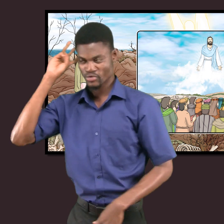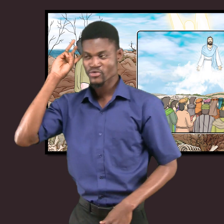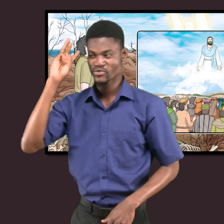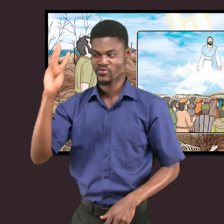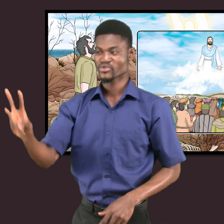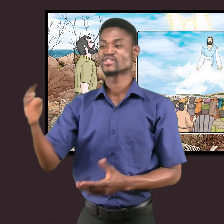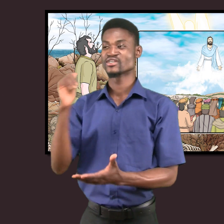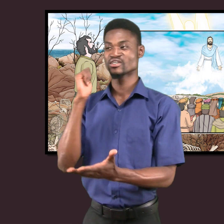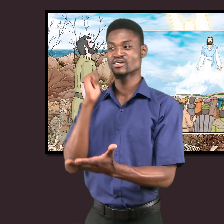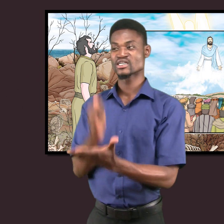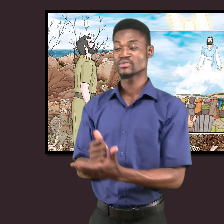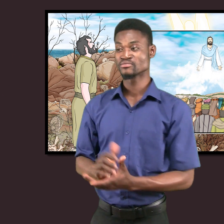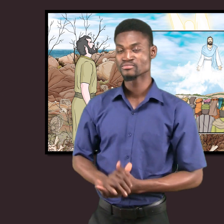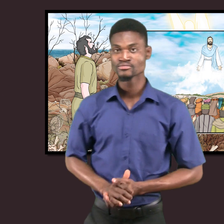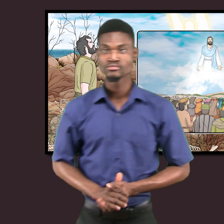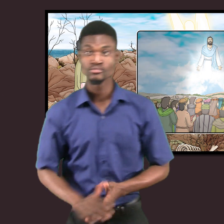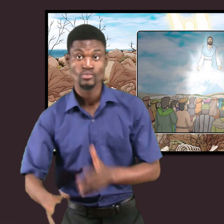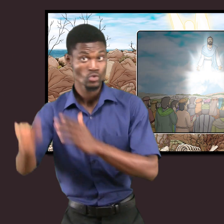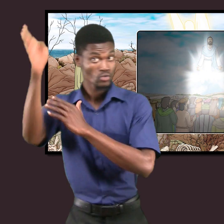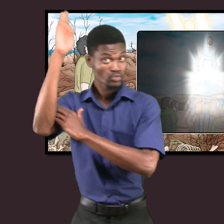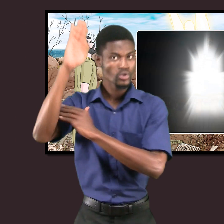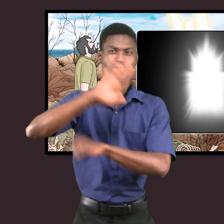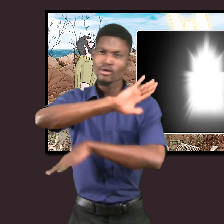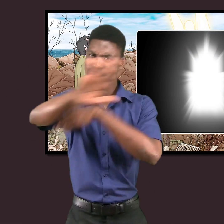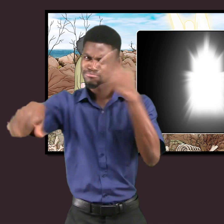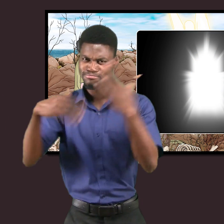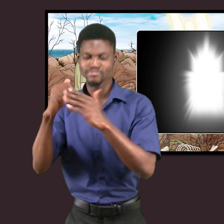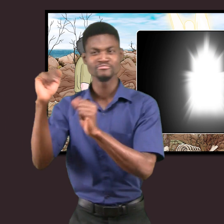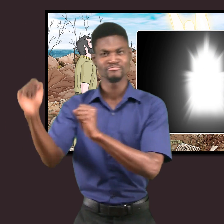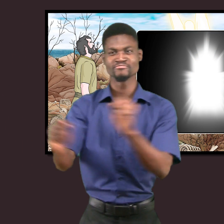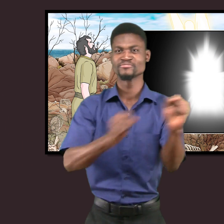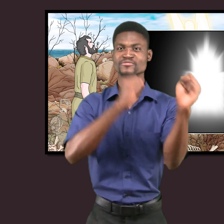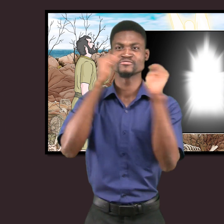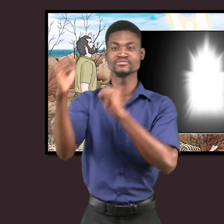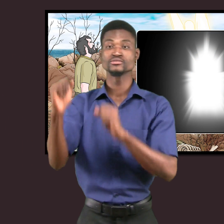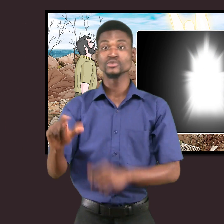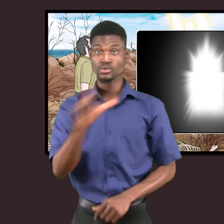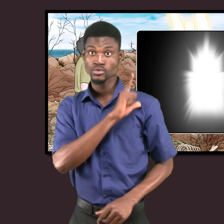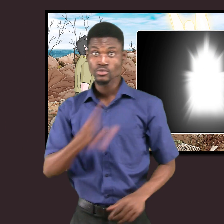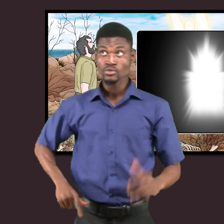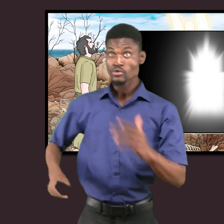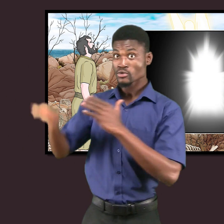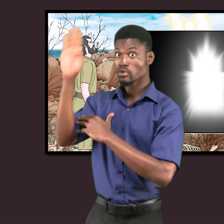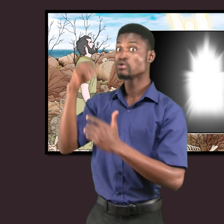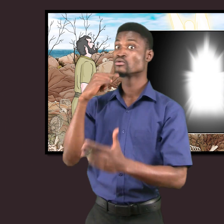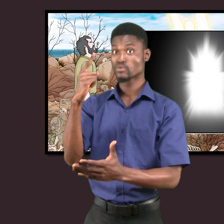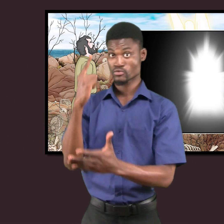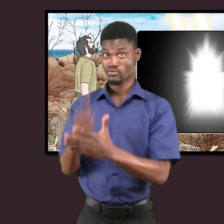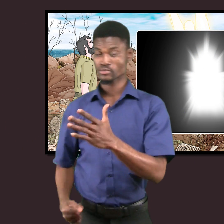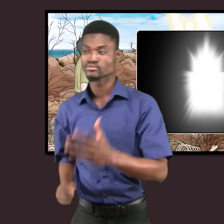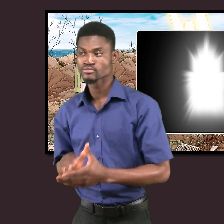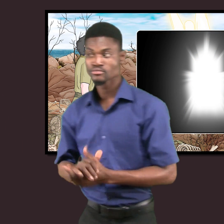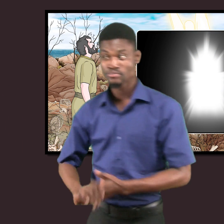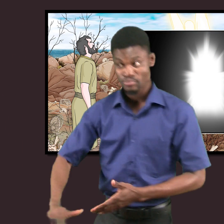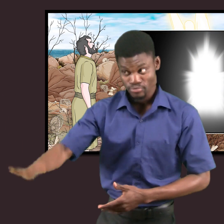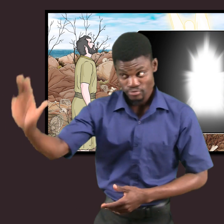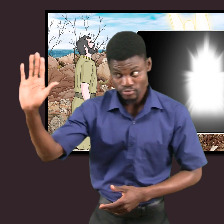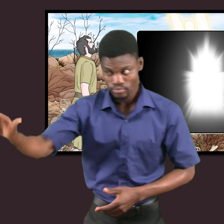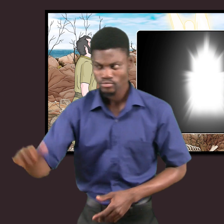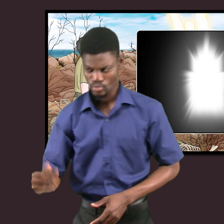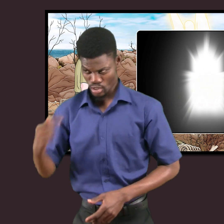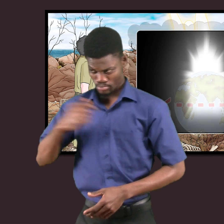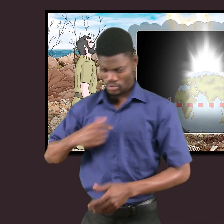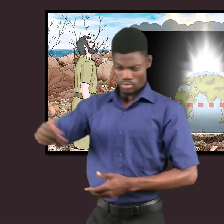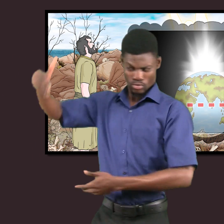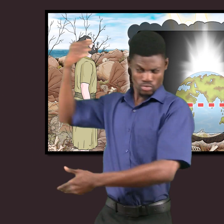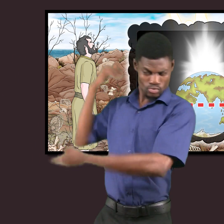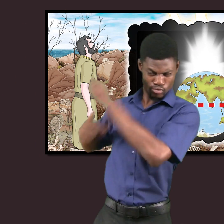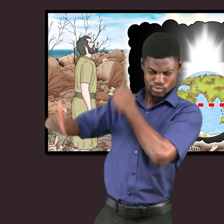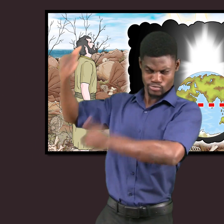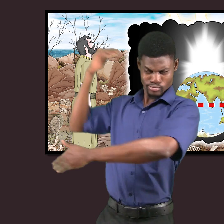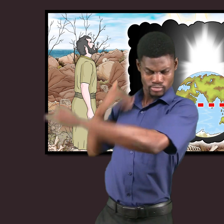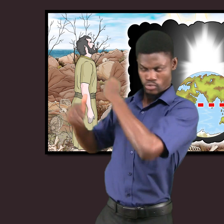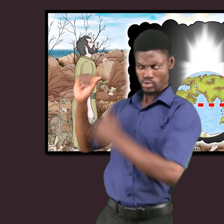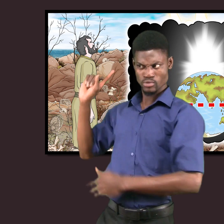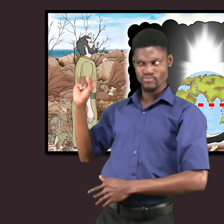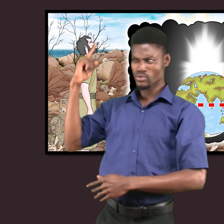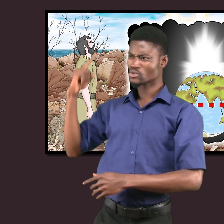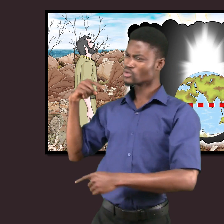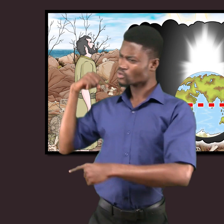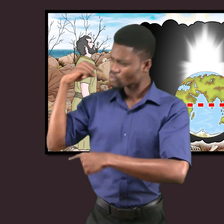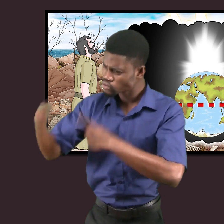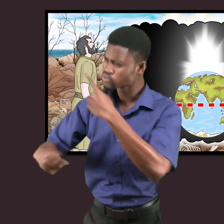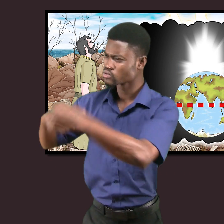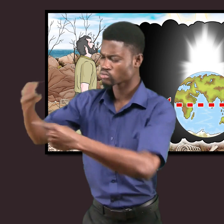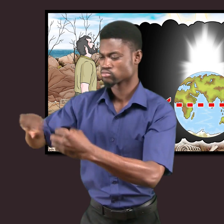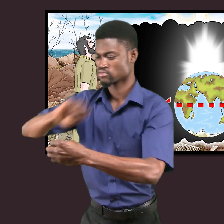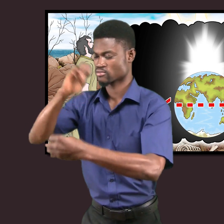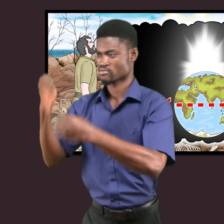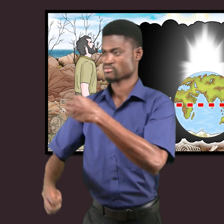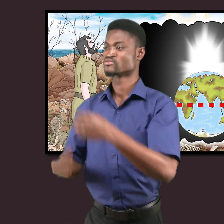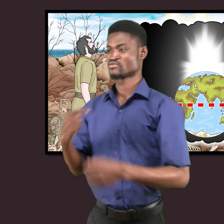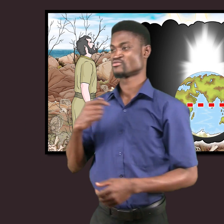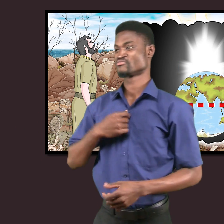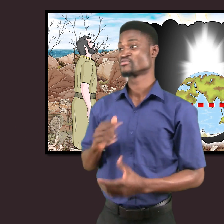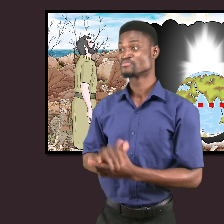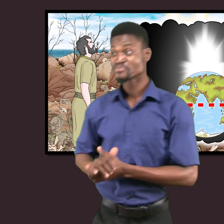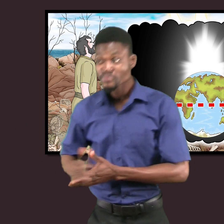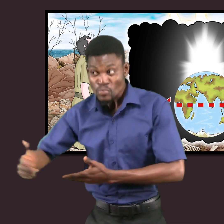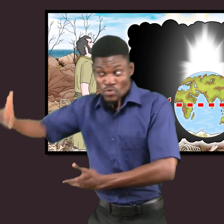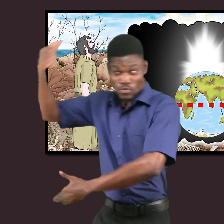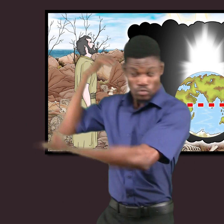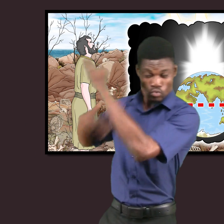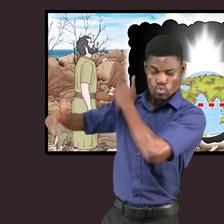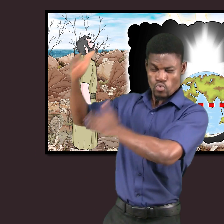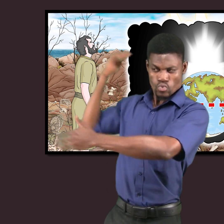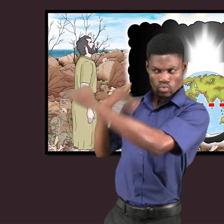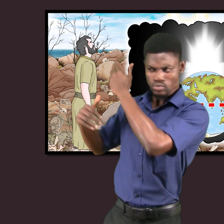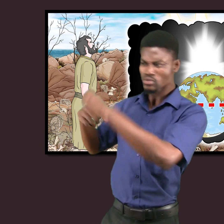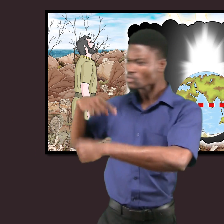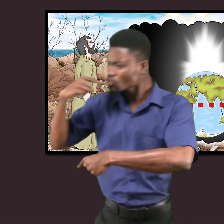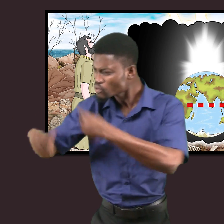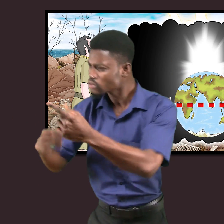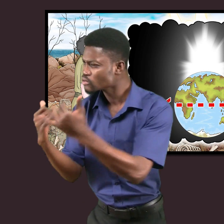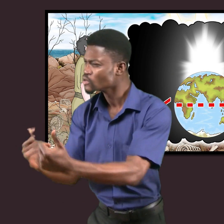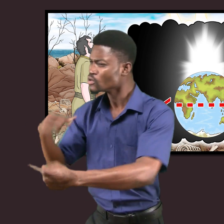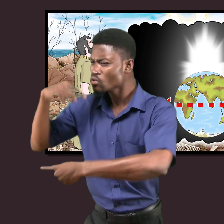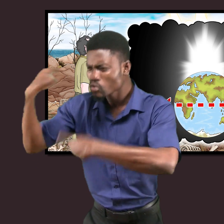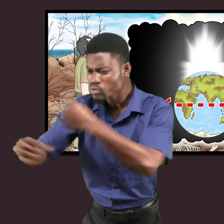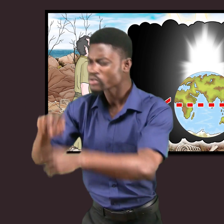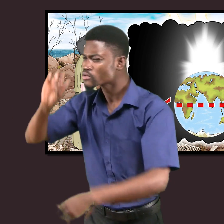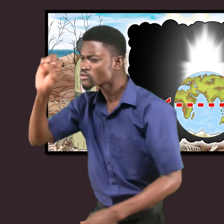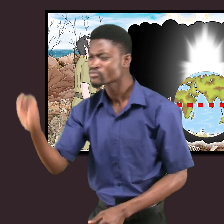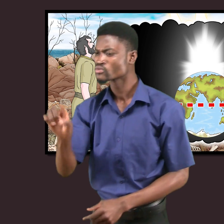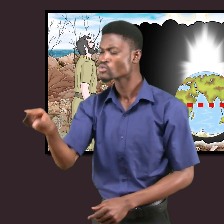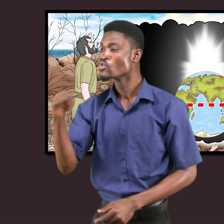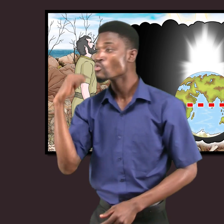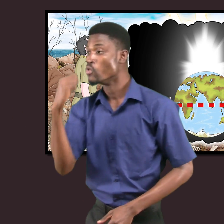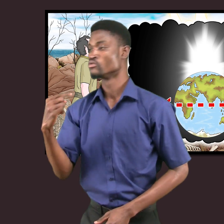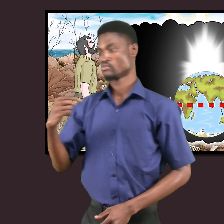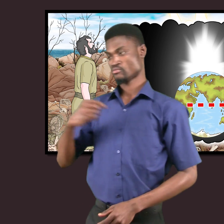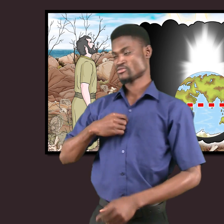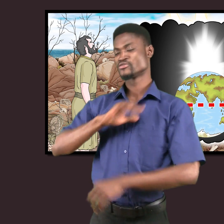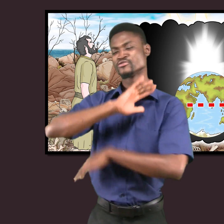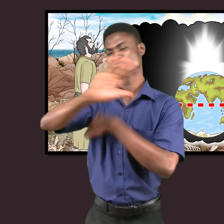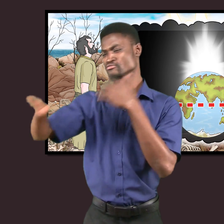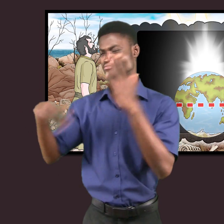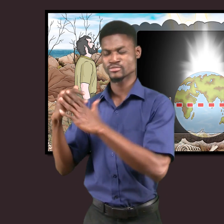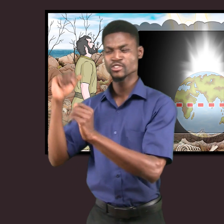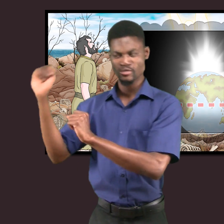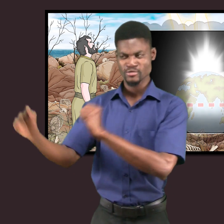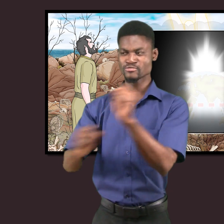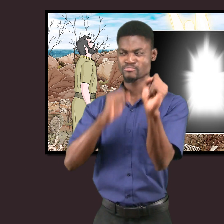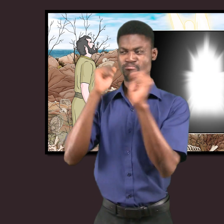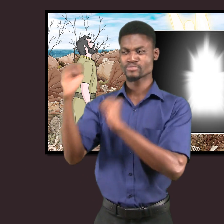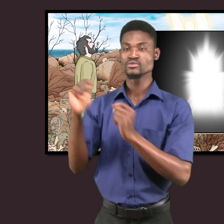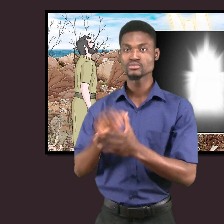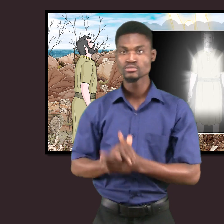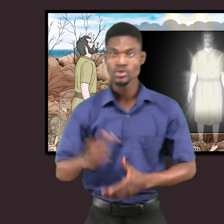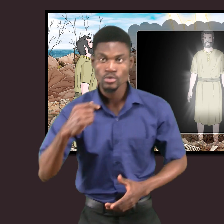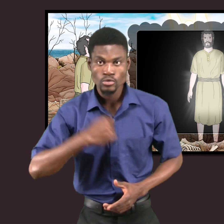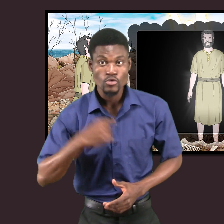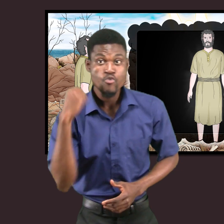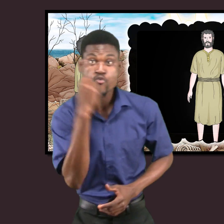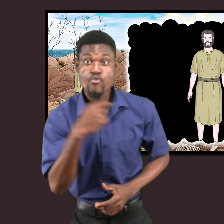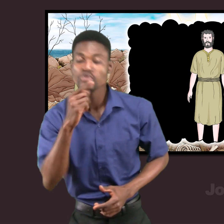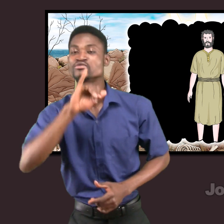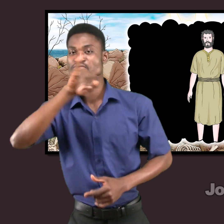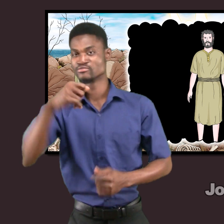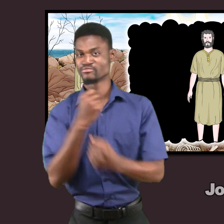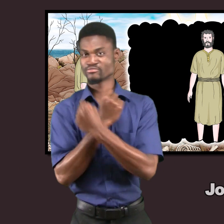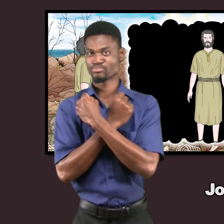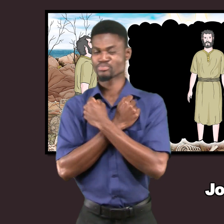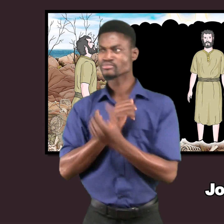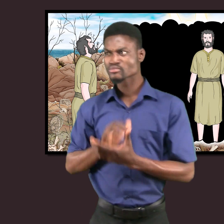“I am the Alpha and the Omega,” says the Lord God, who is and was and is to come—the Almighty.